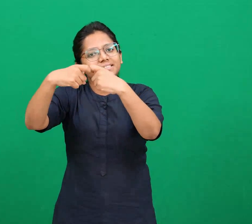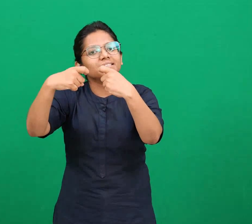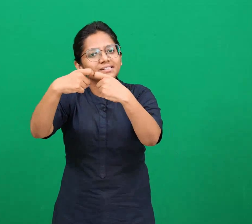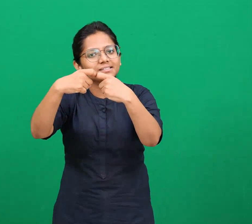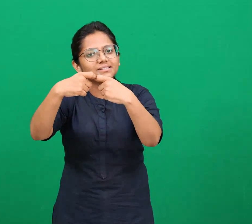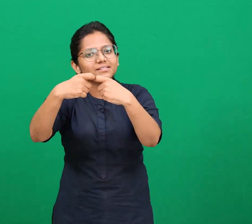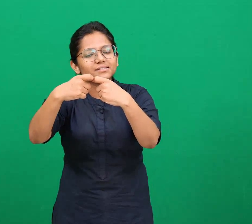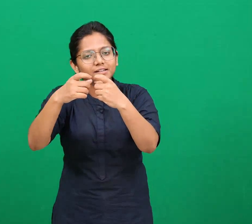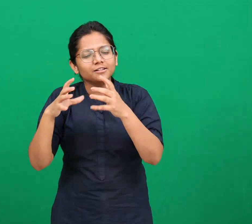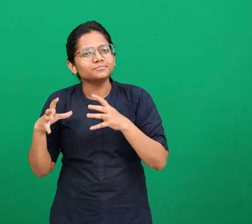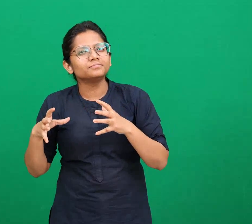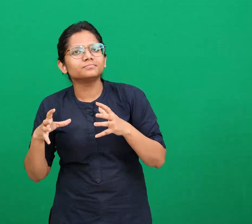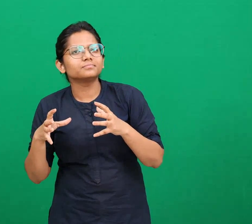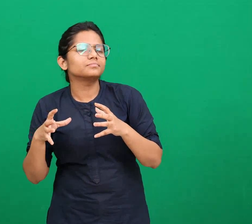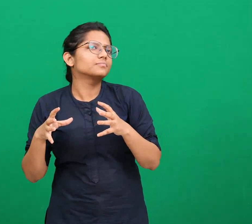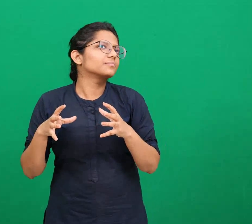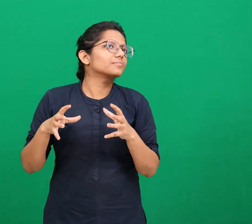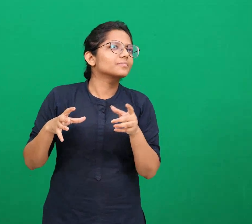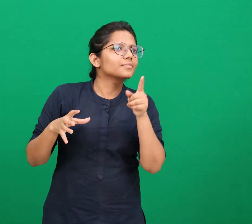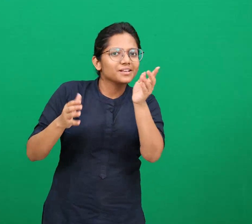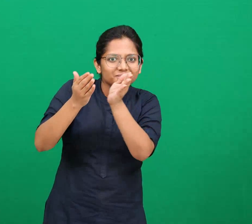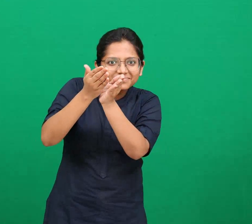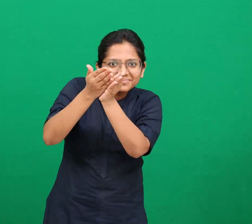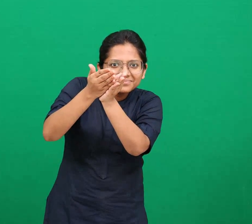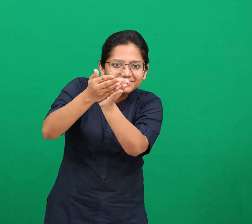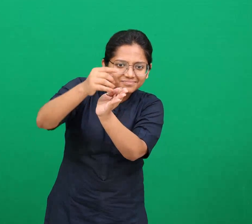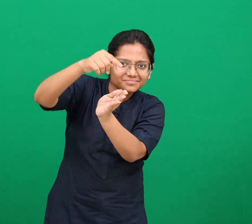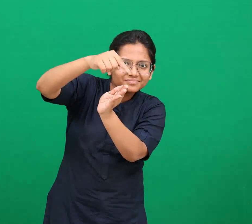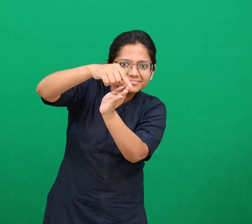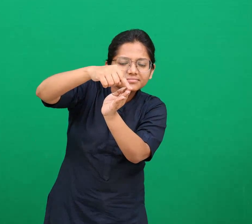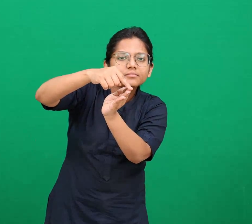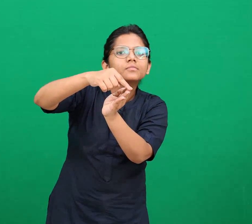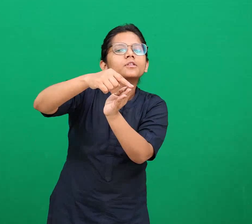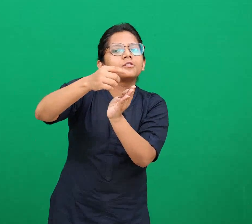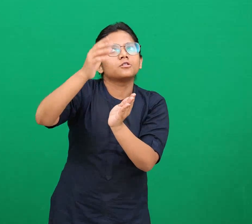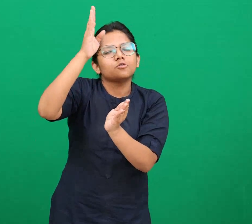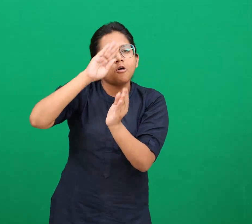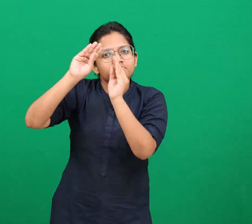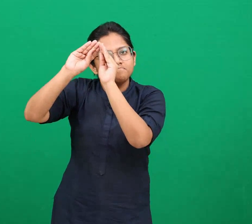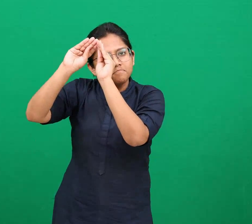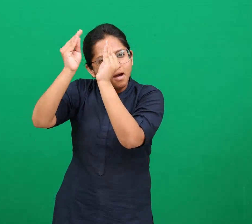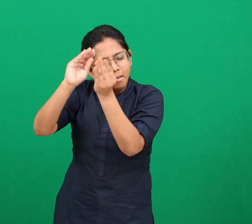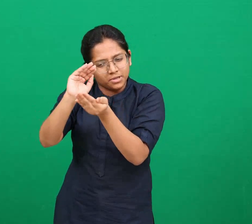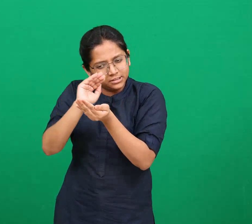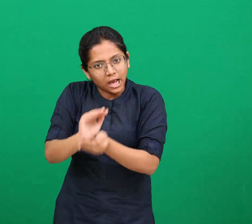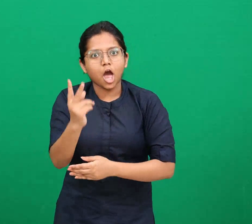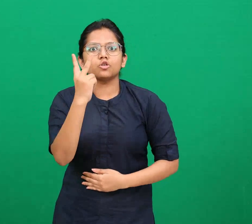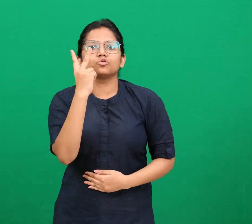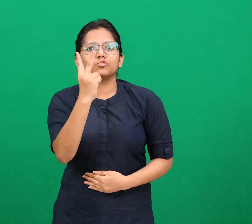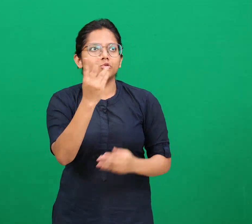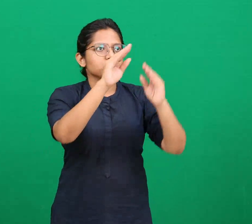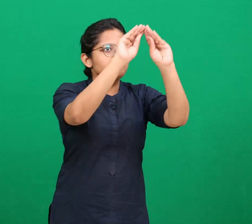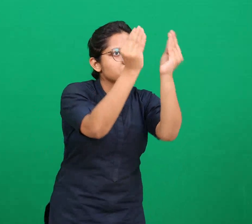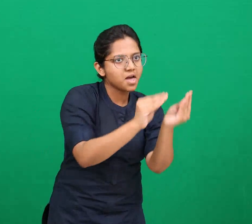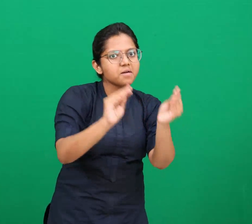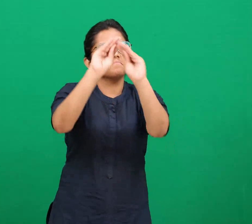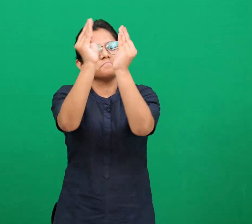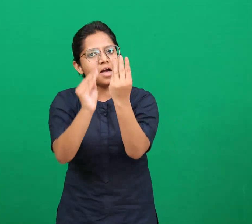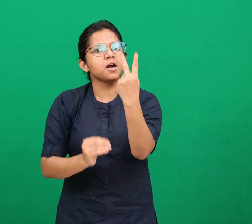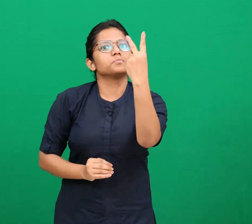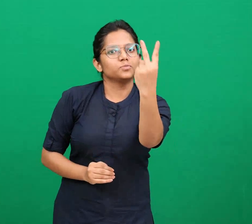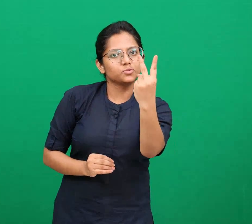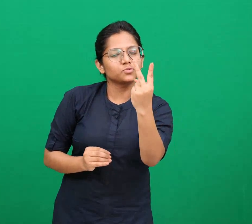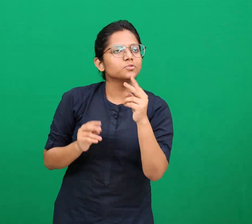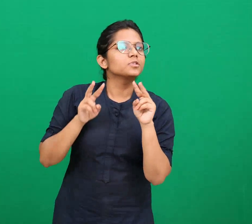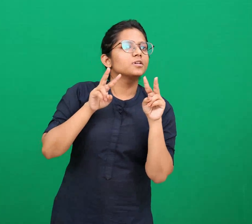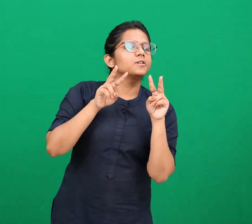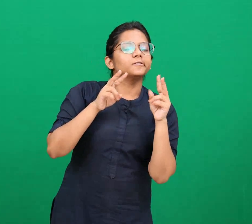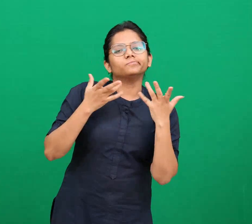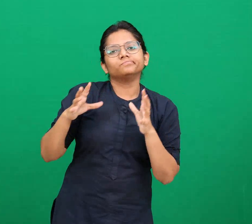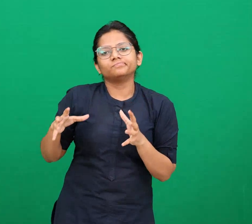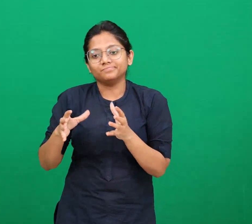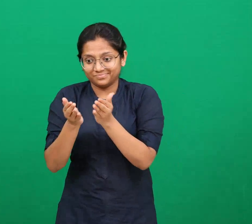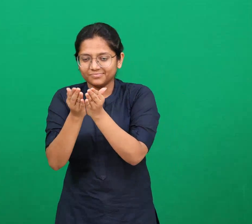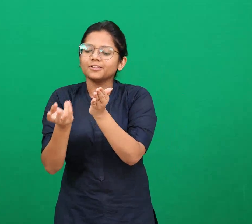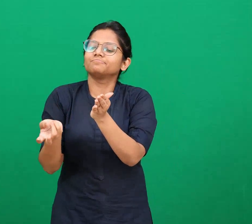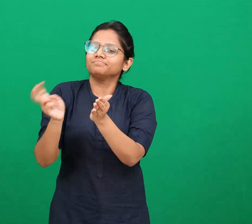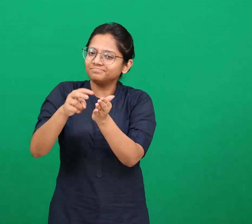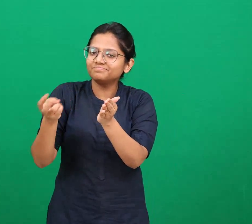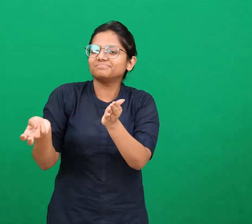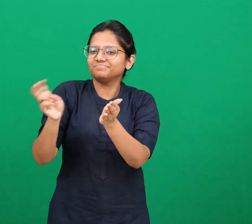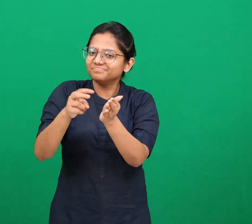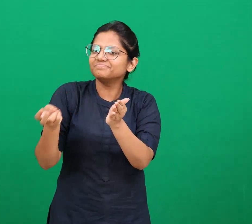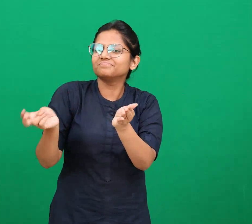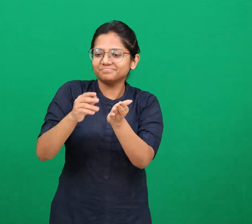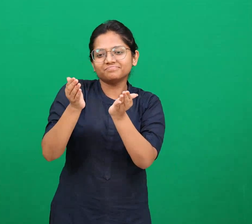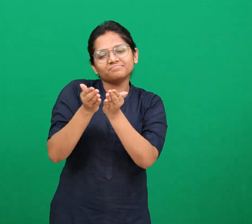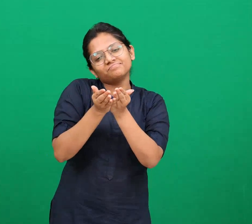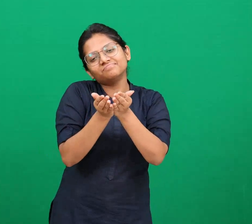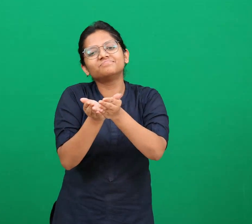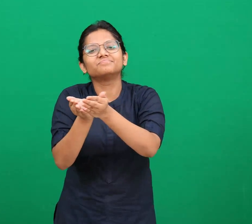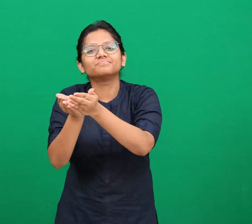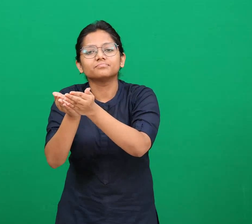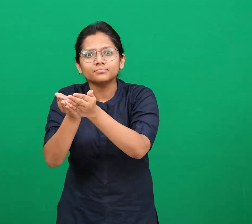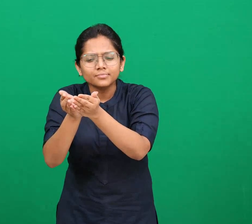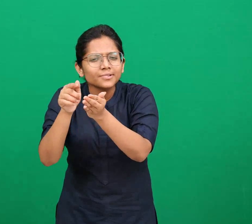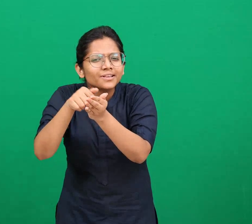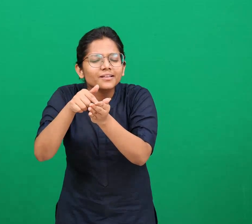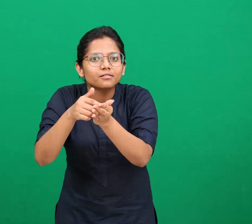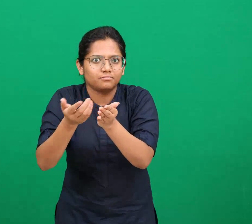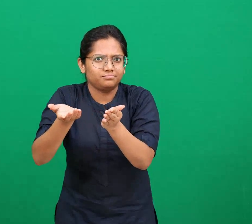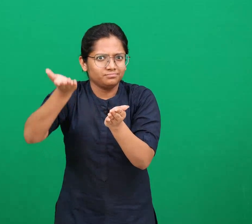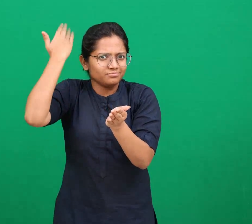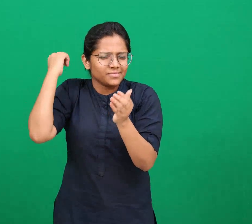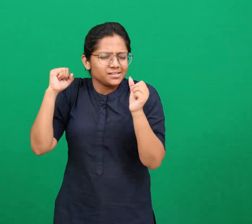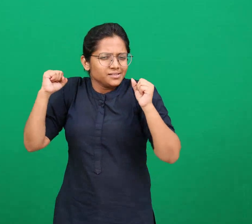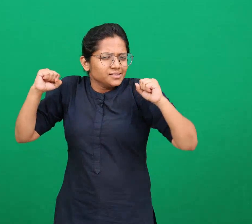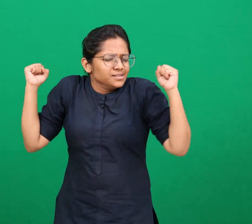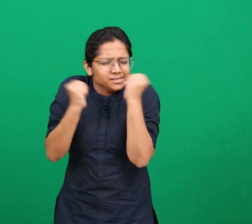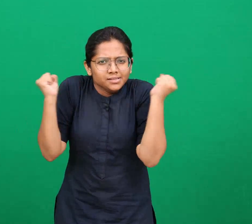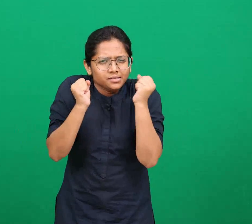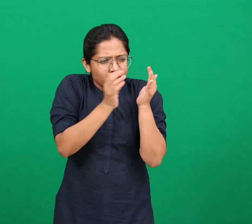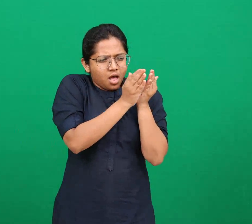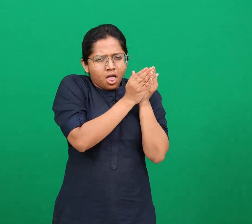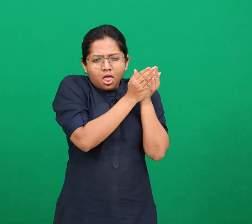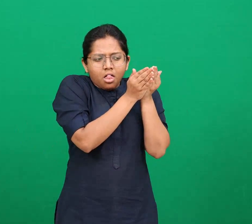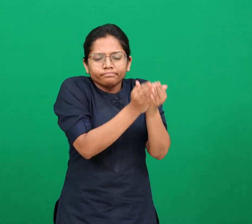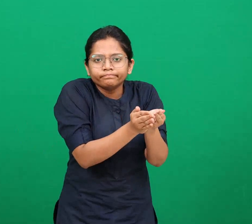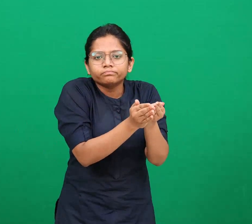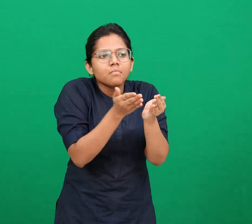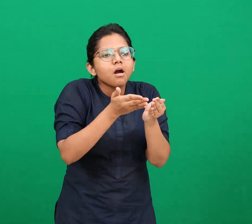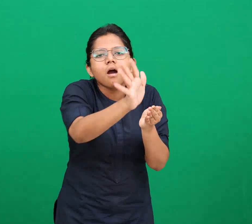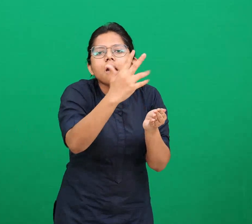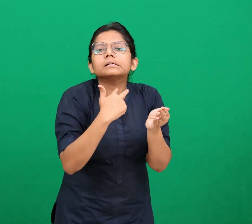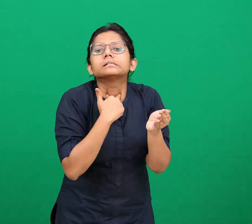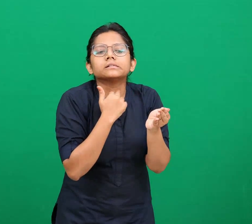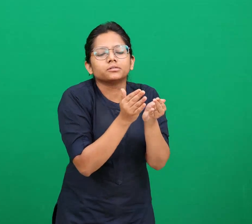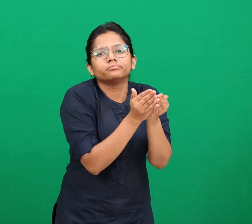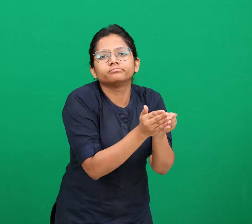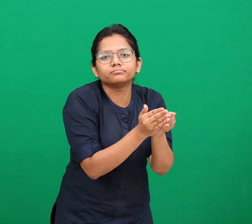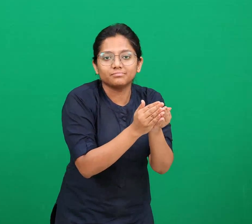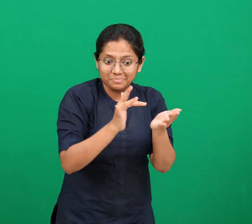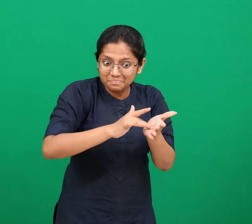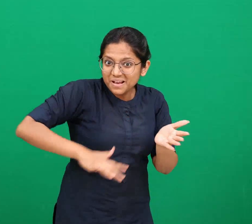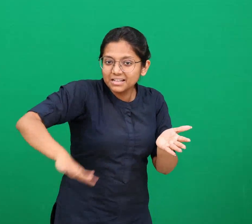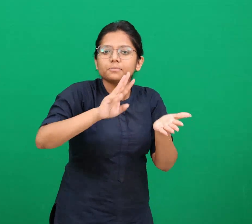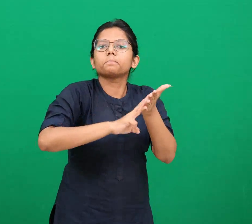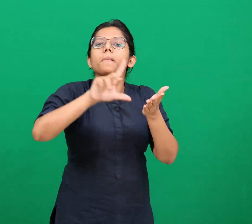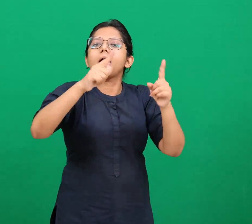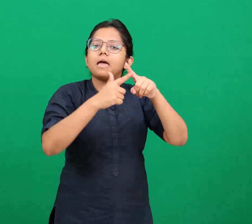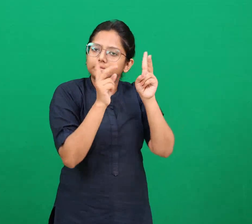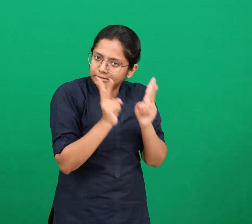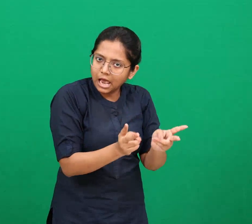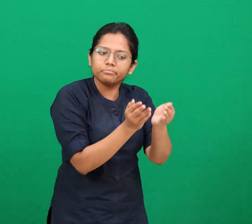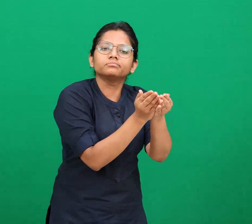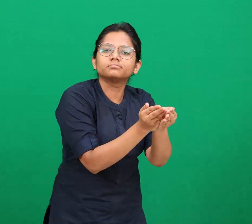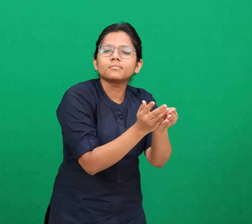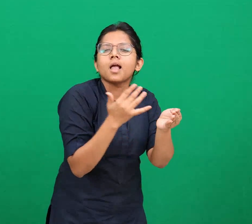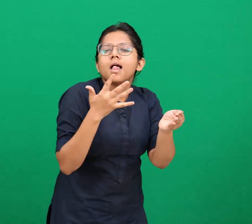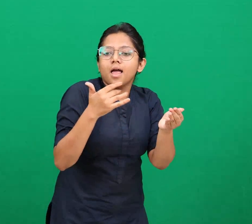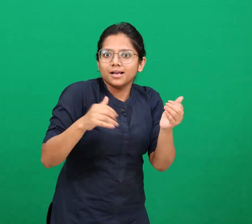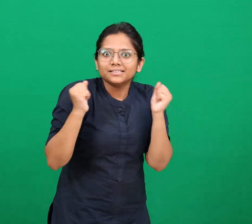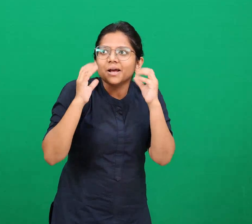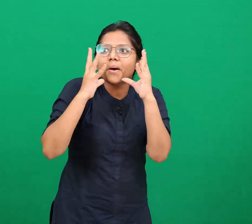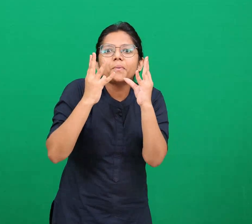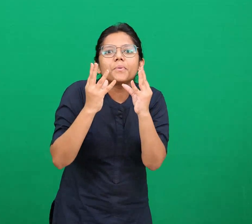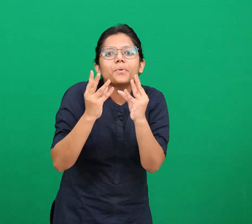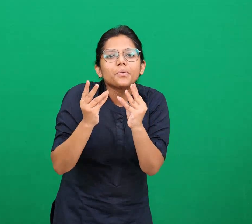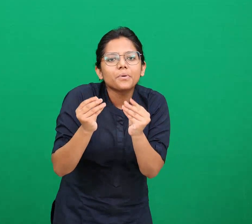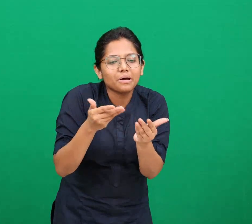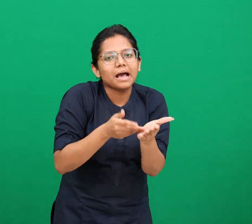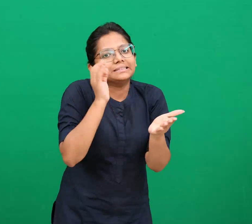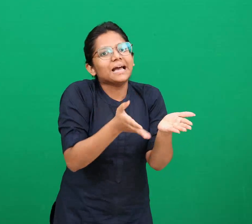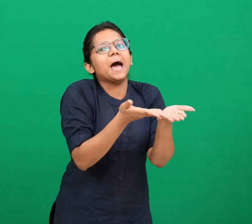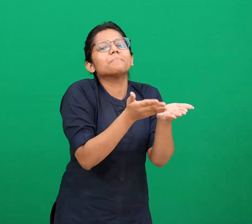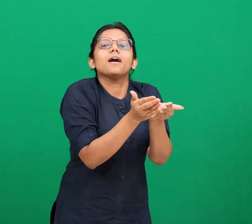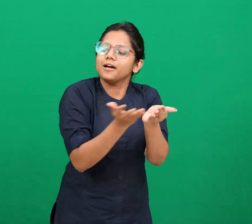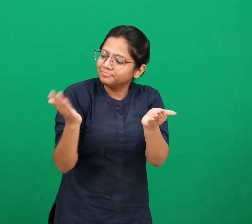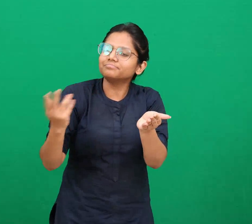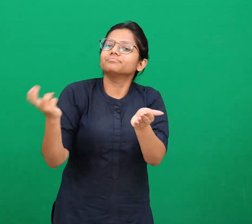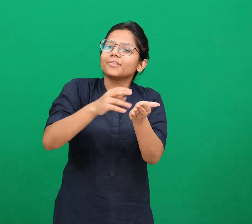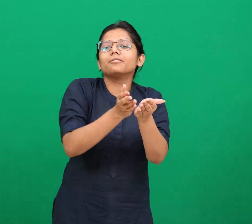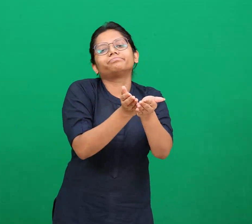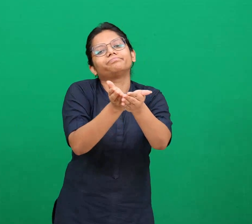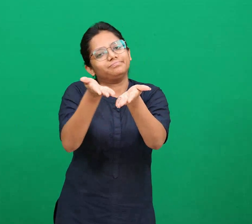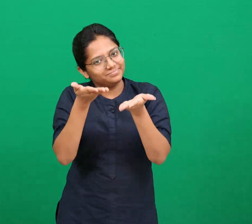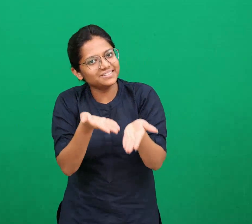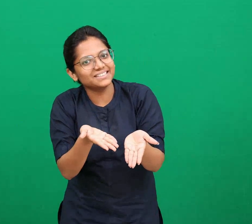After three months we set sail in an Alexandrian ship that had wintered in the island.